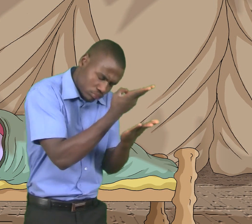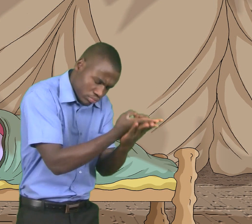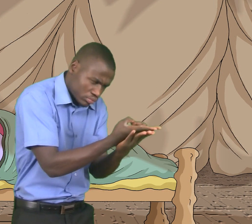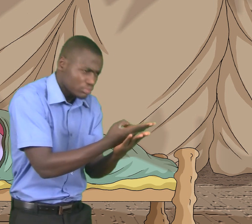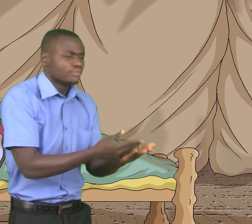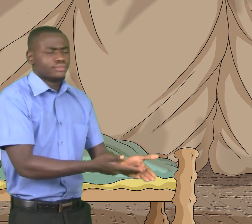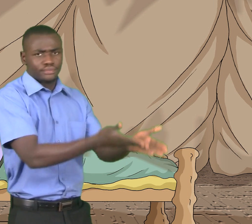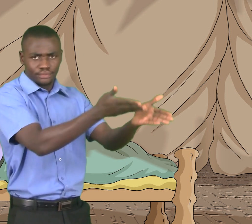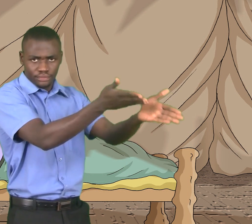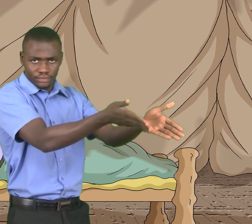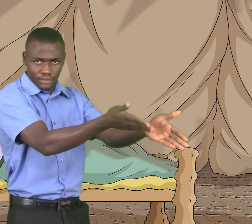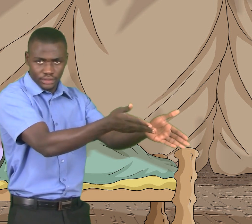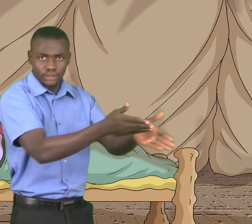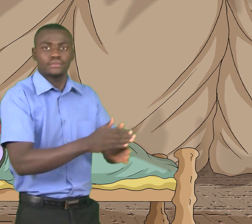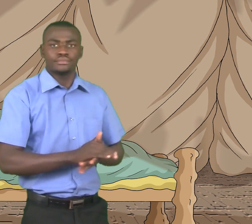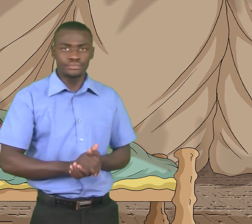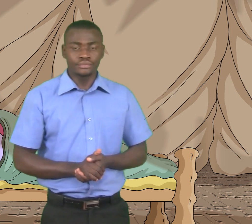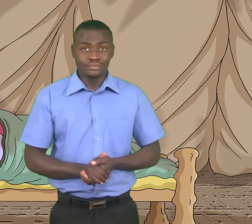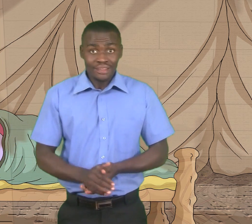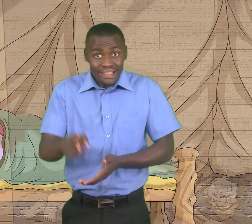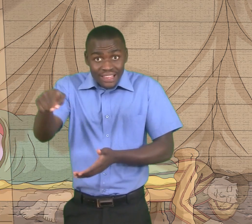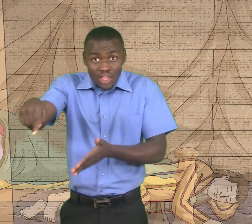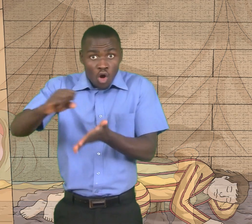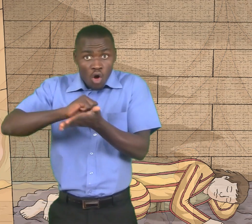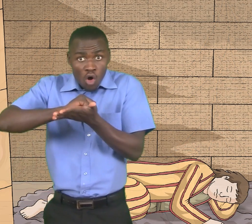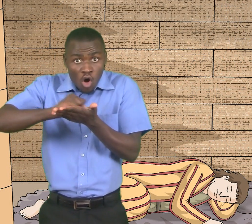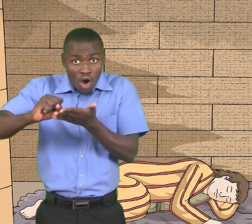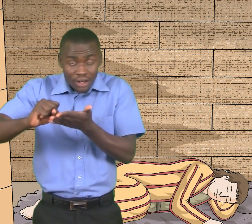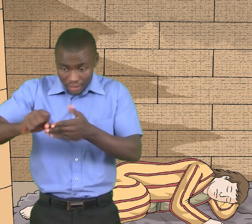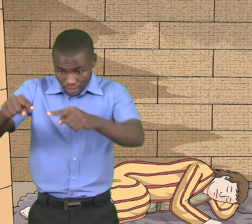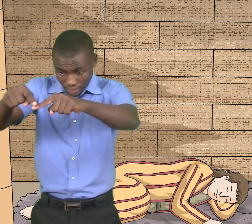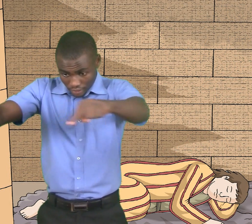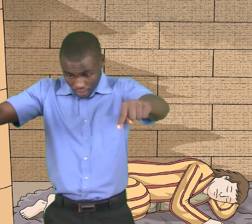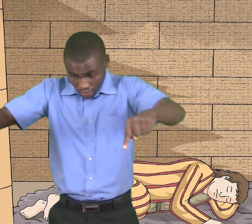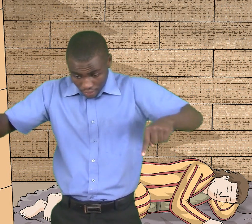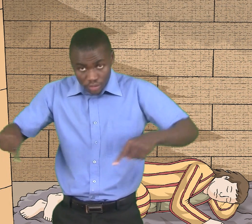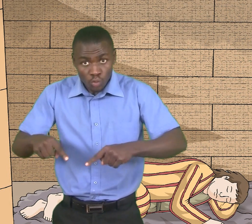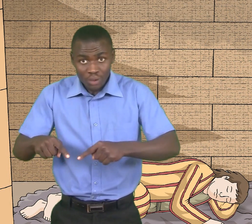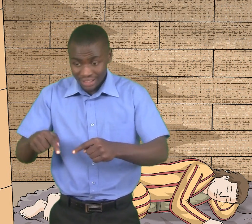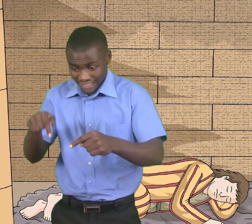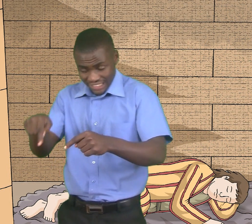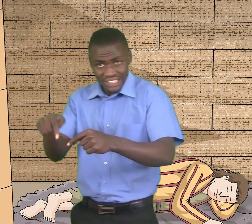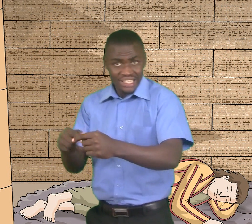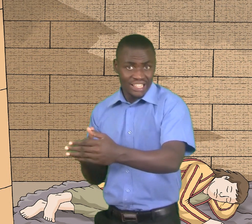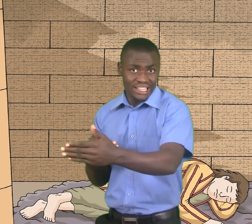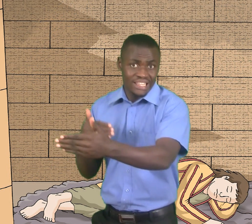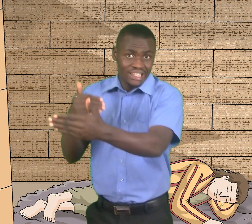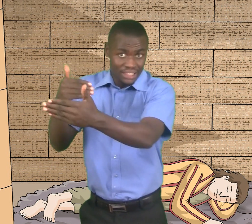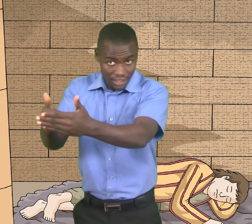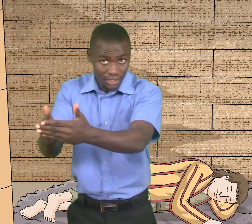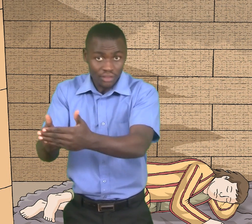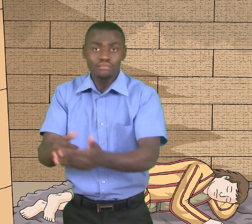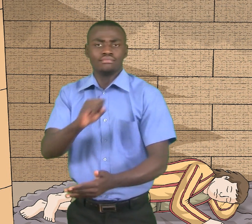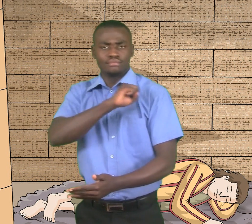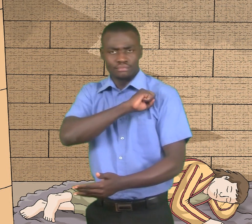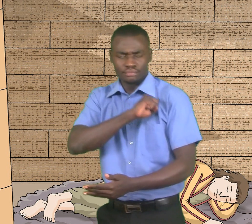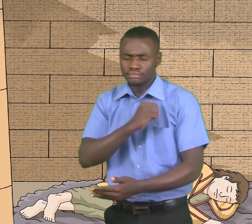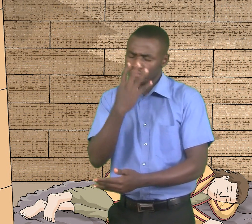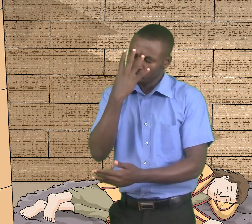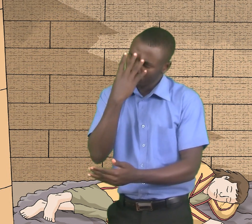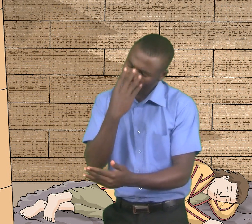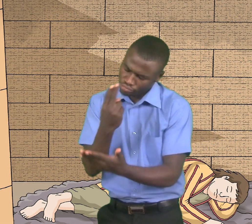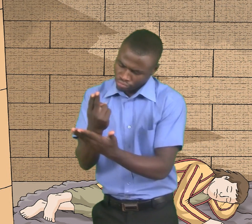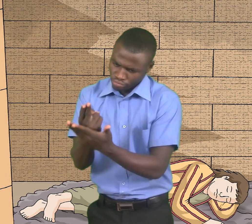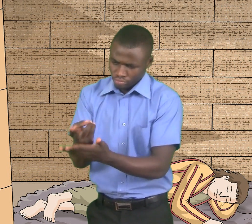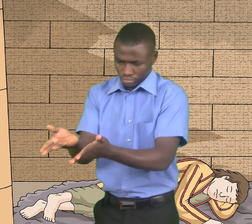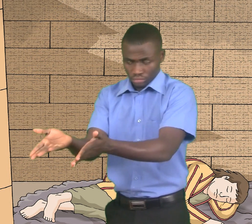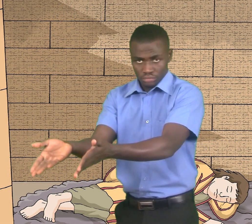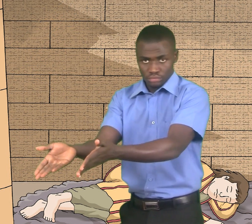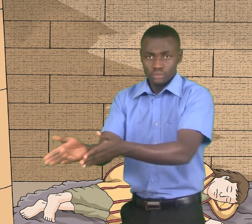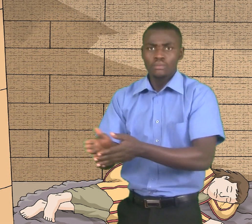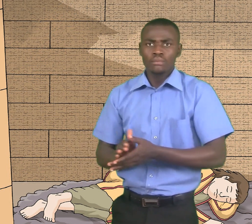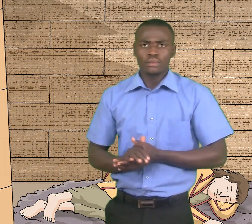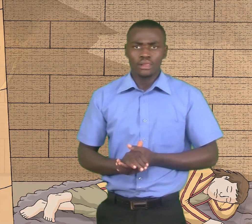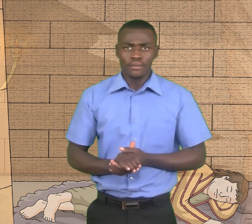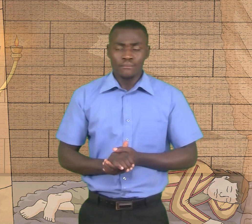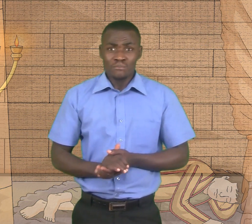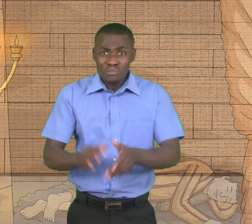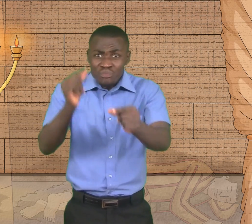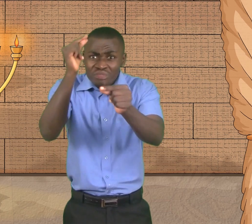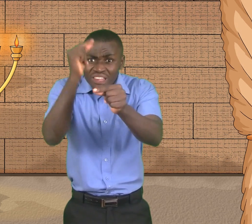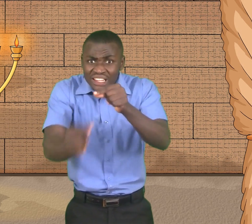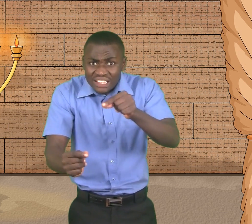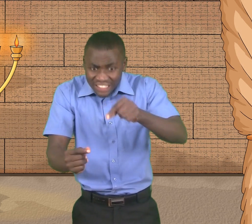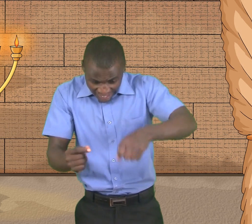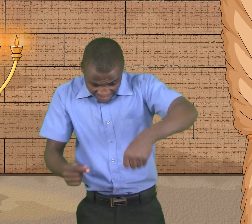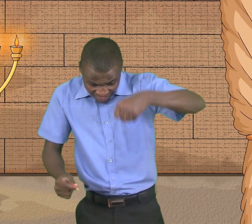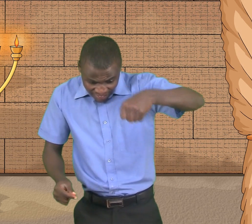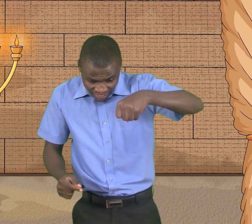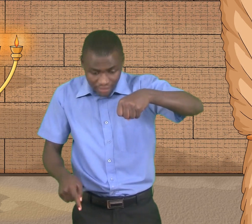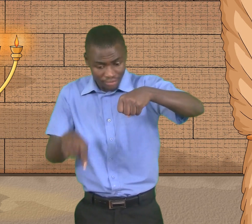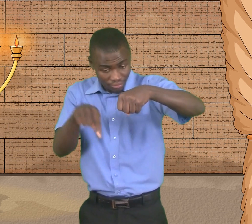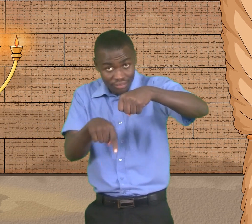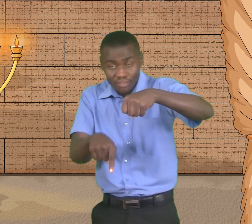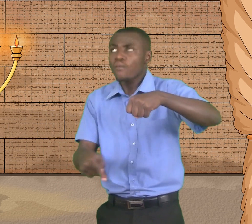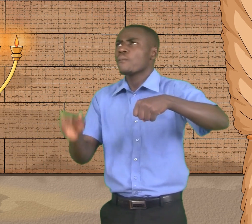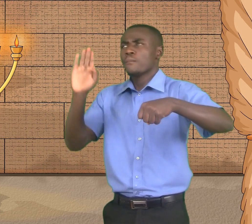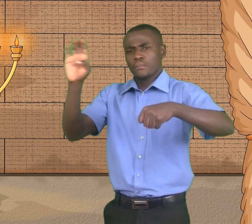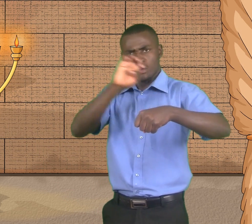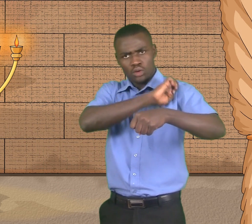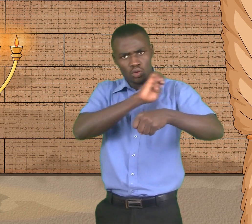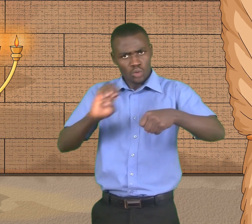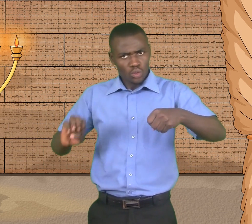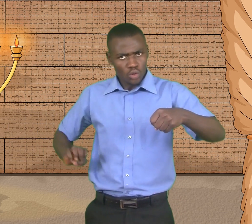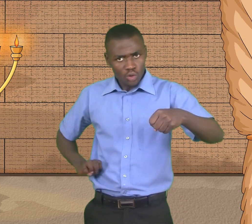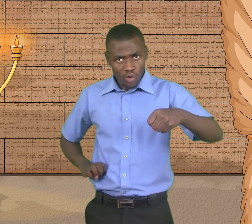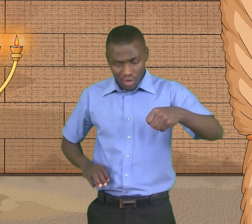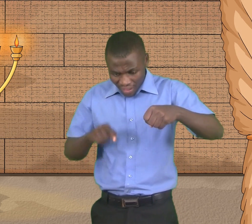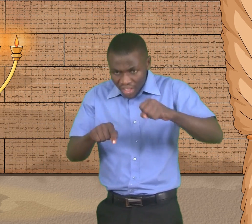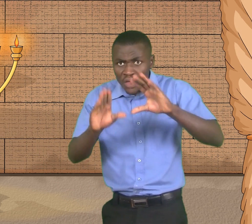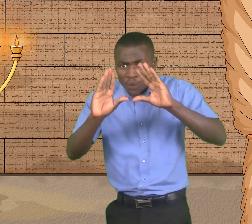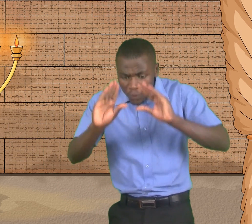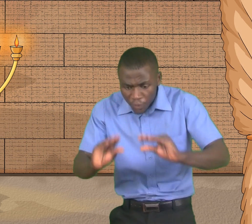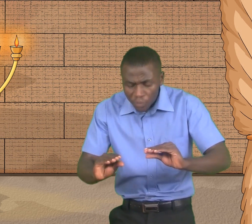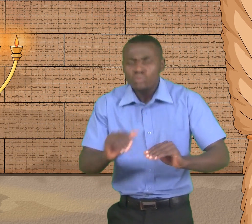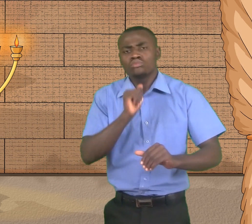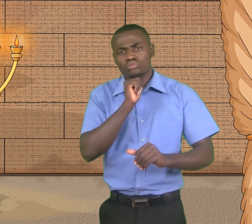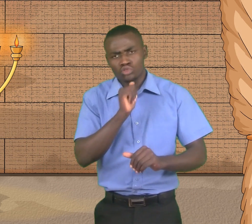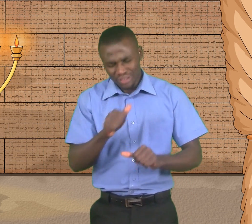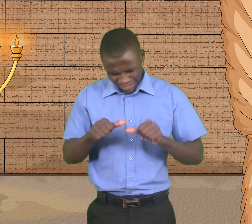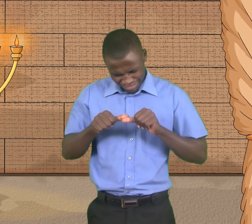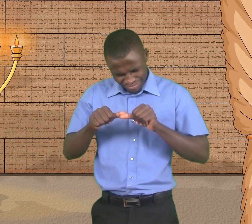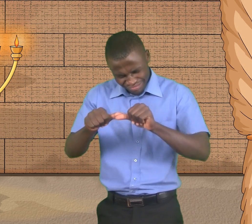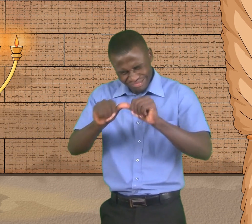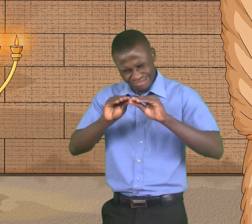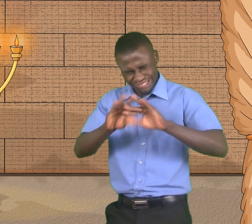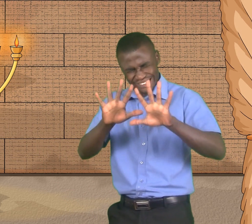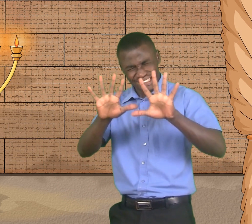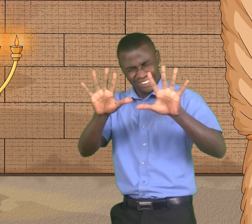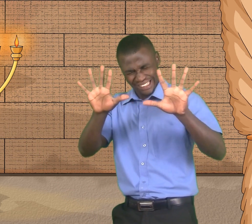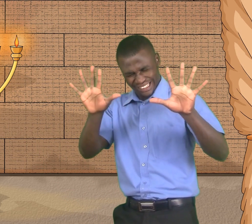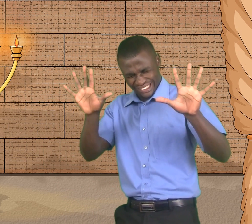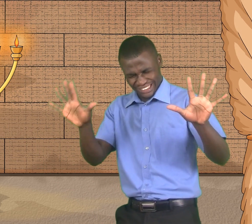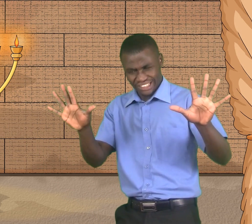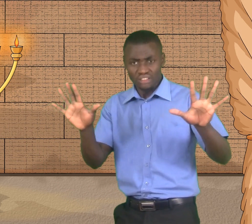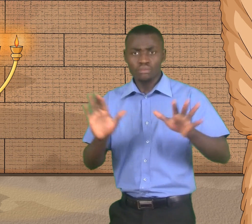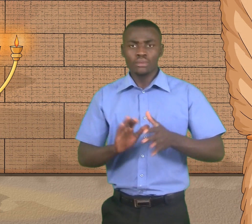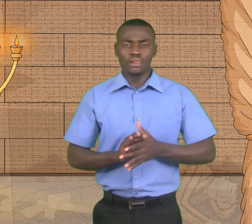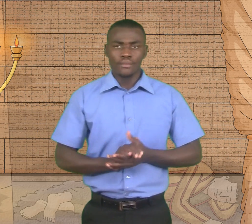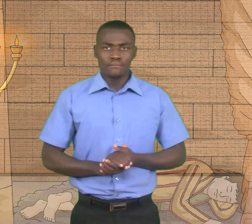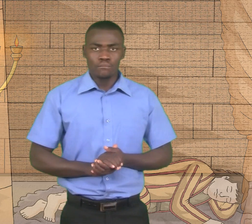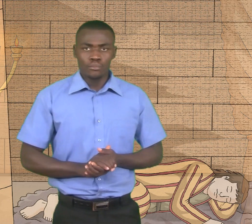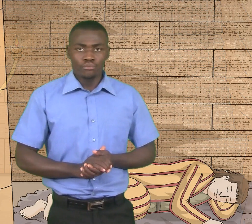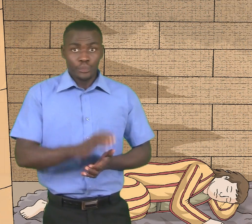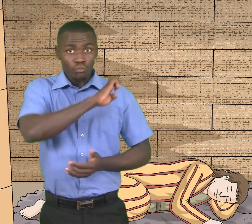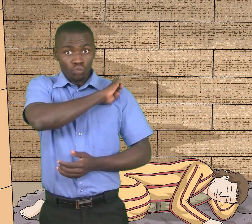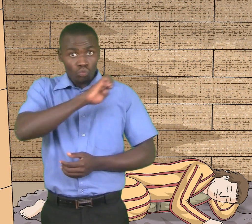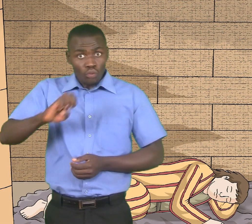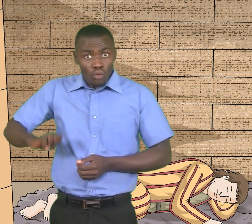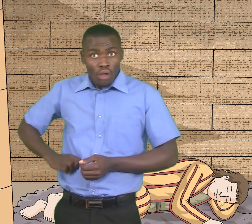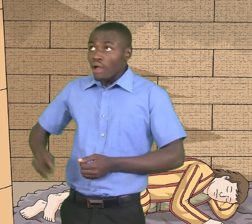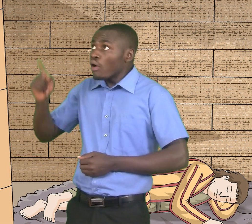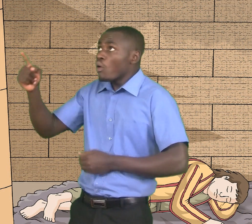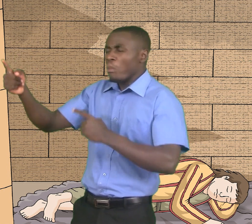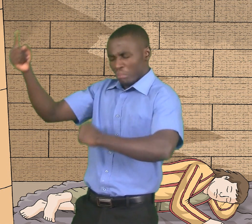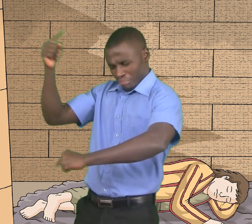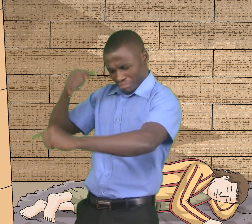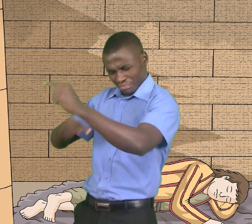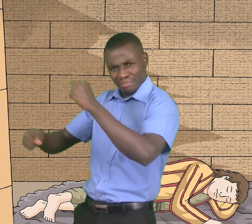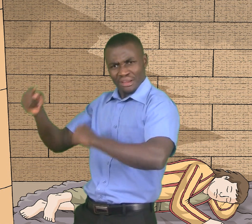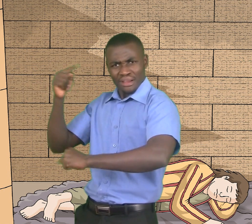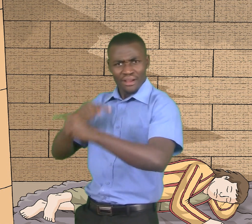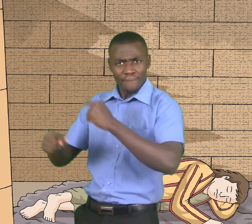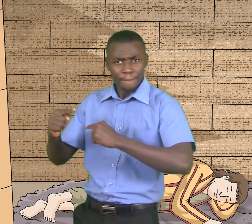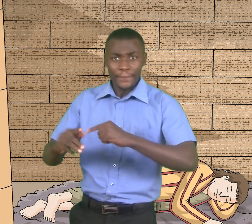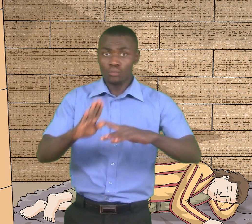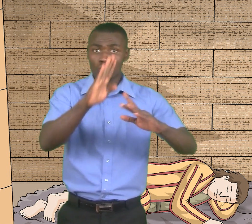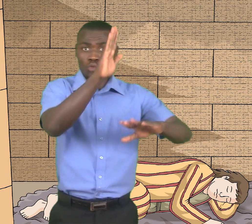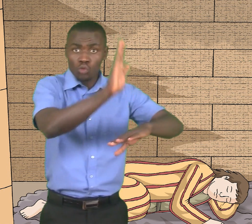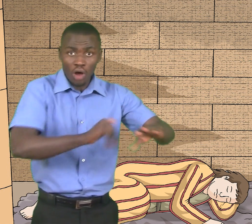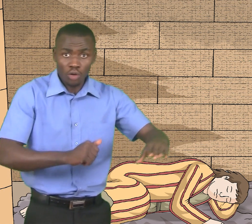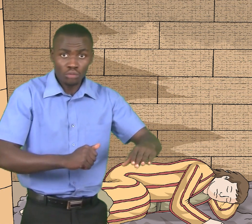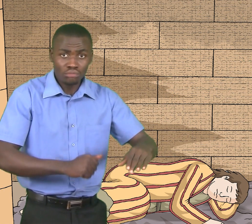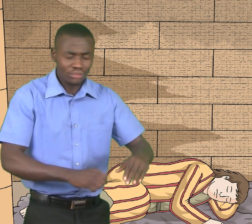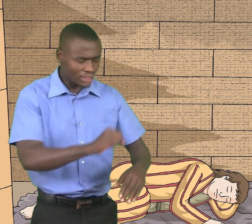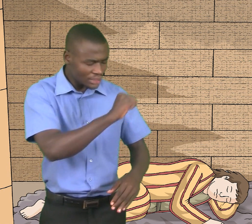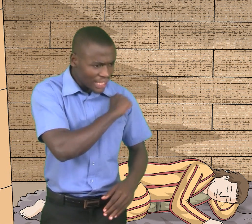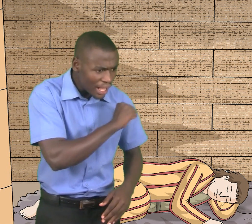Before the lamp of God had gone out, Samuel was lying down in the temple of the LORD, where the ark of God was located.